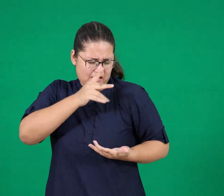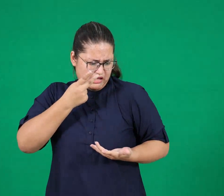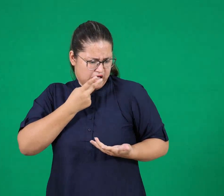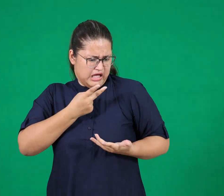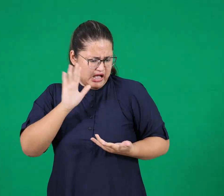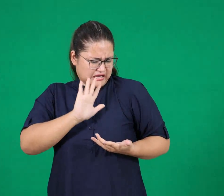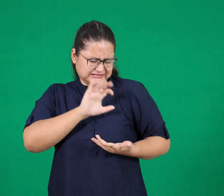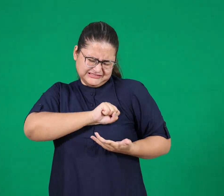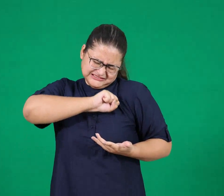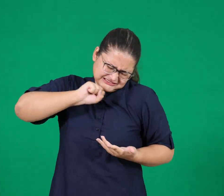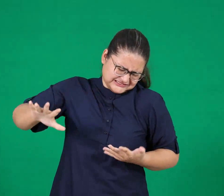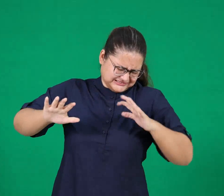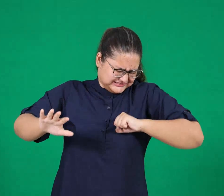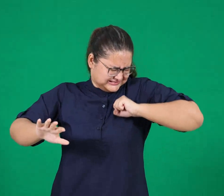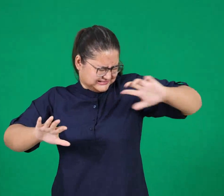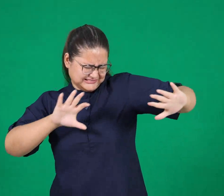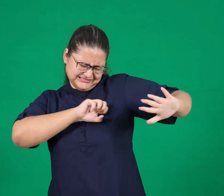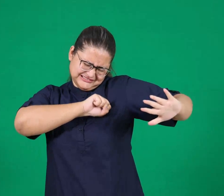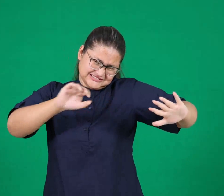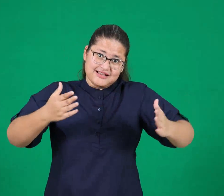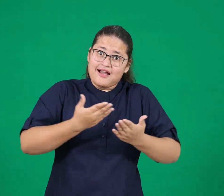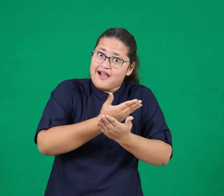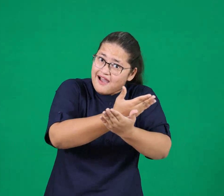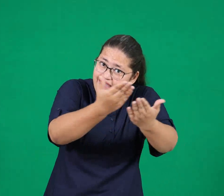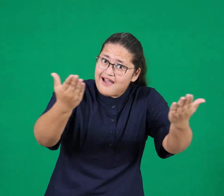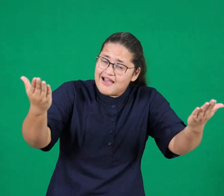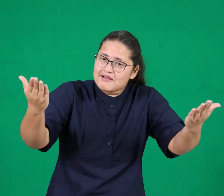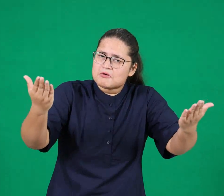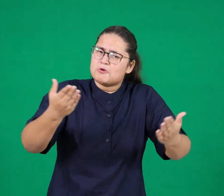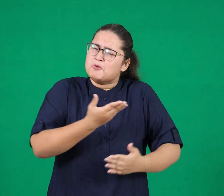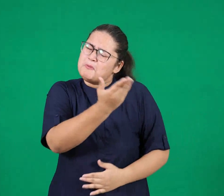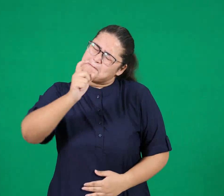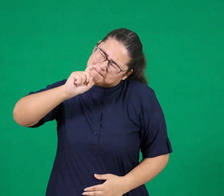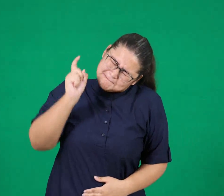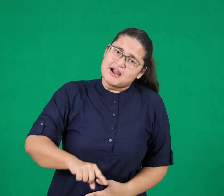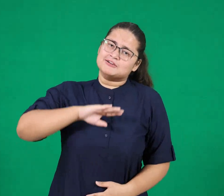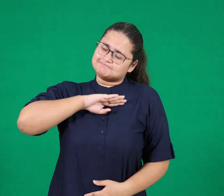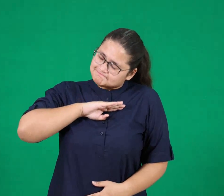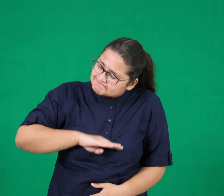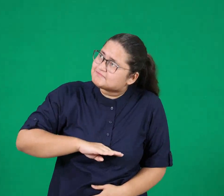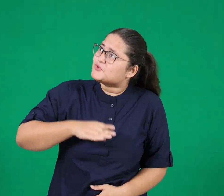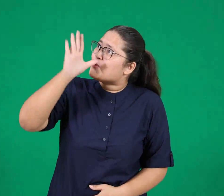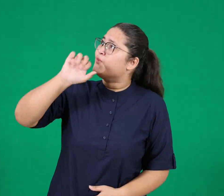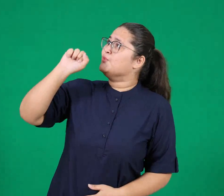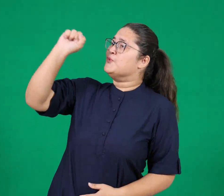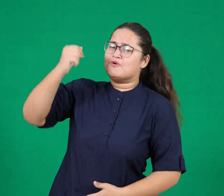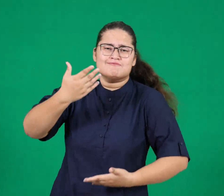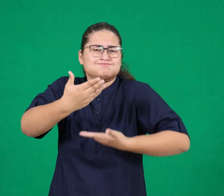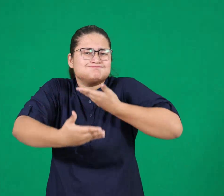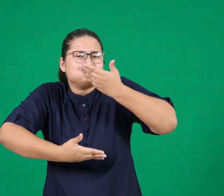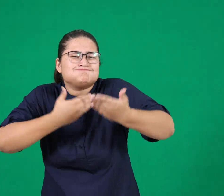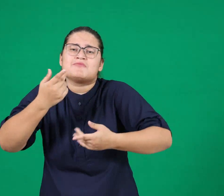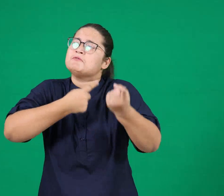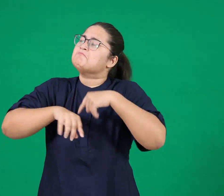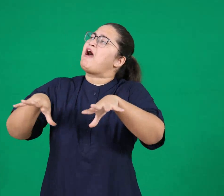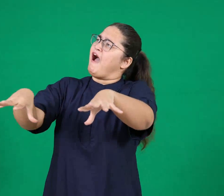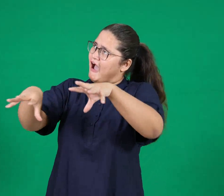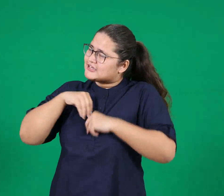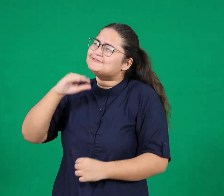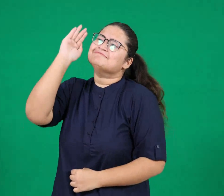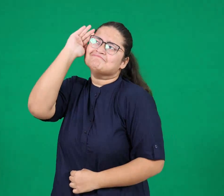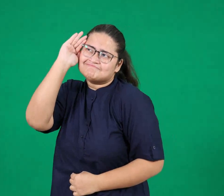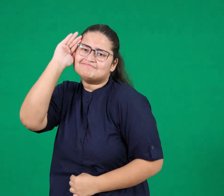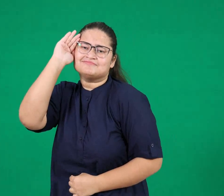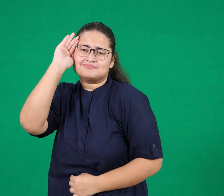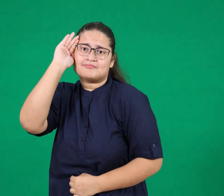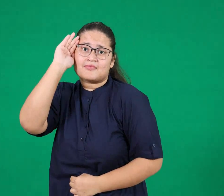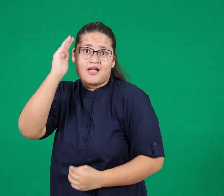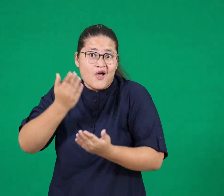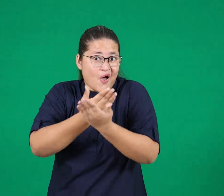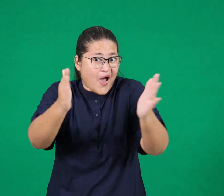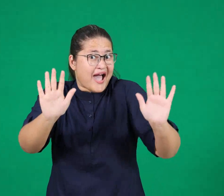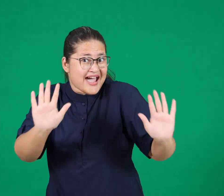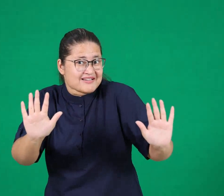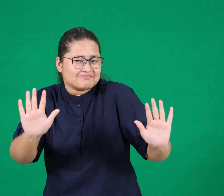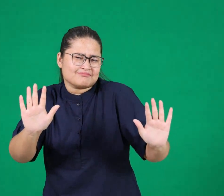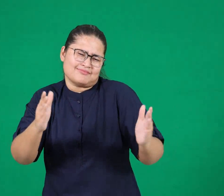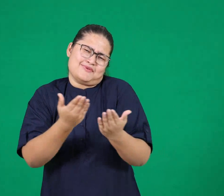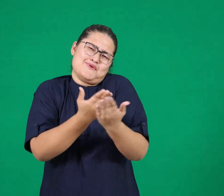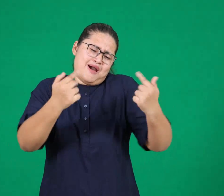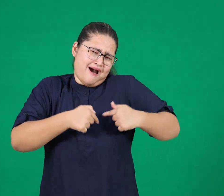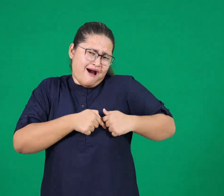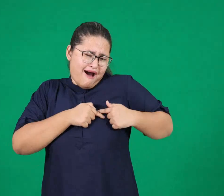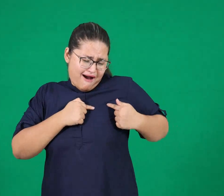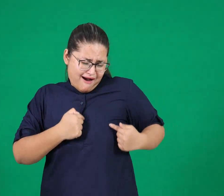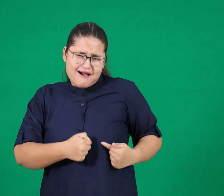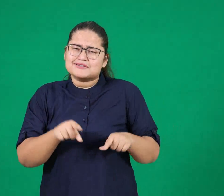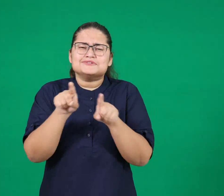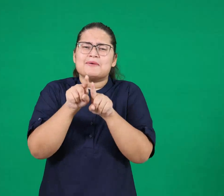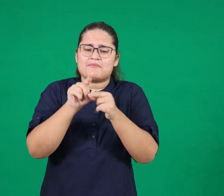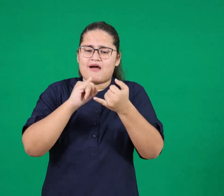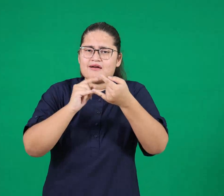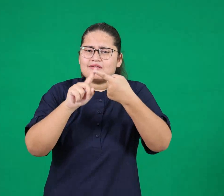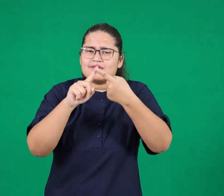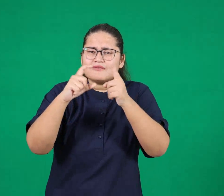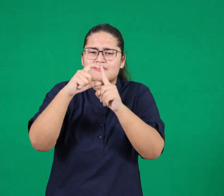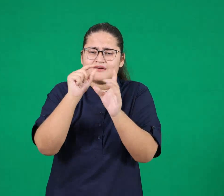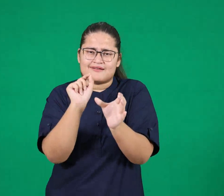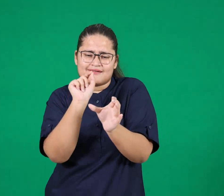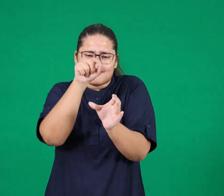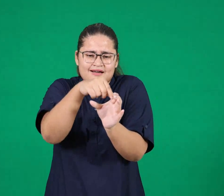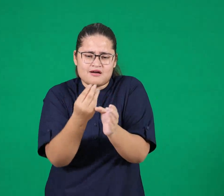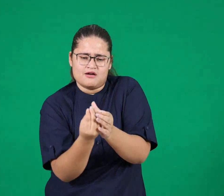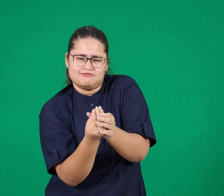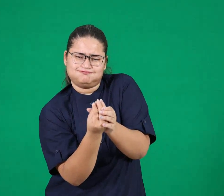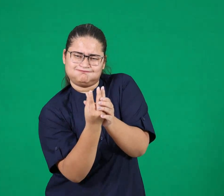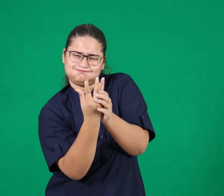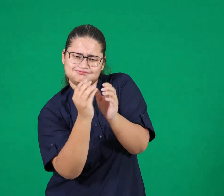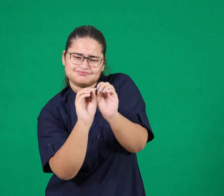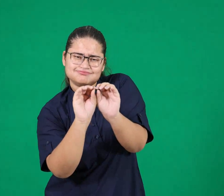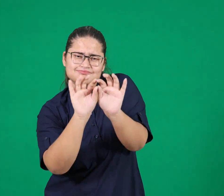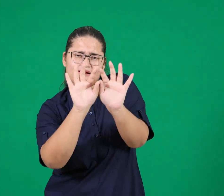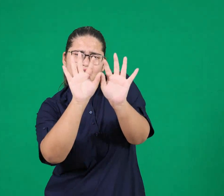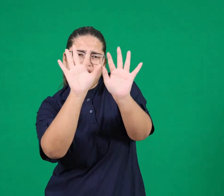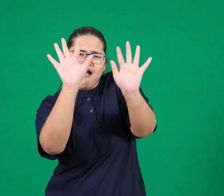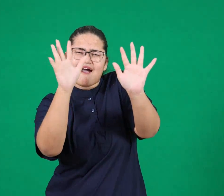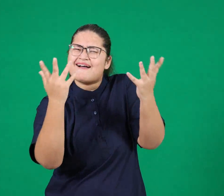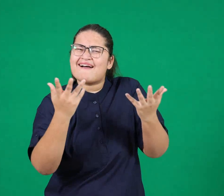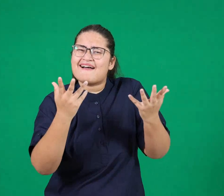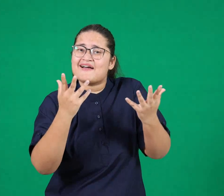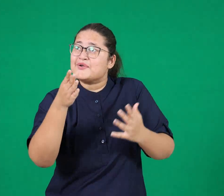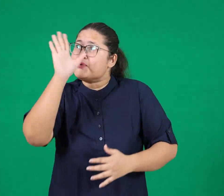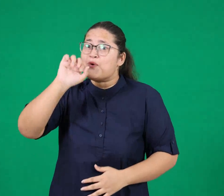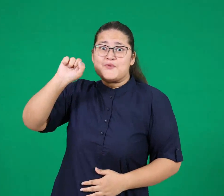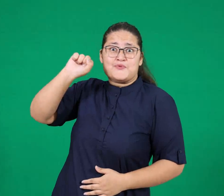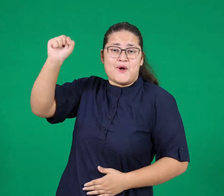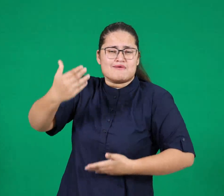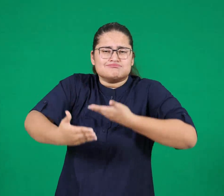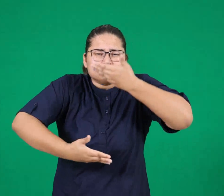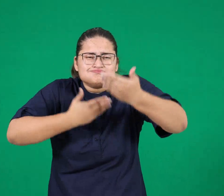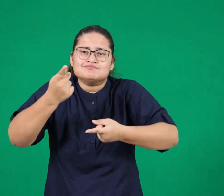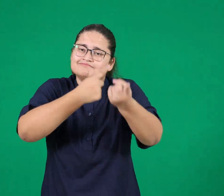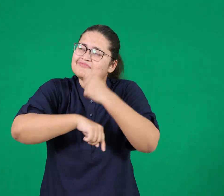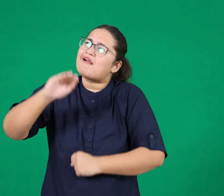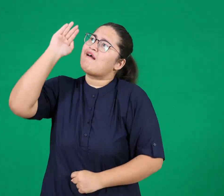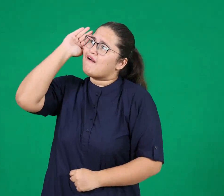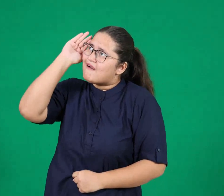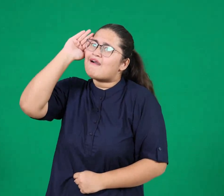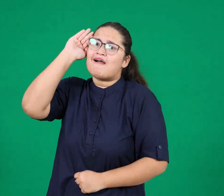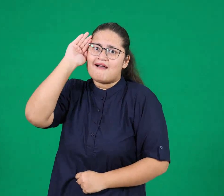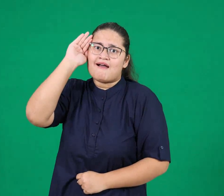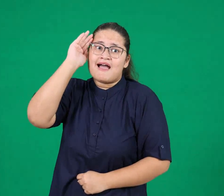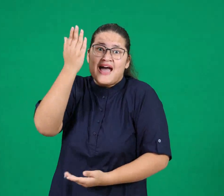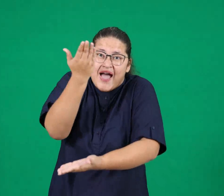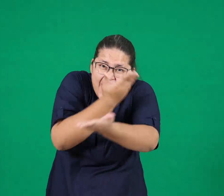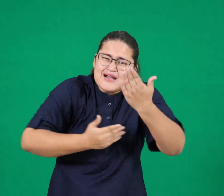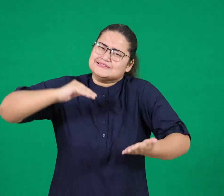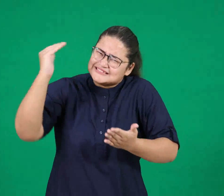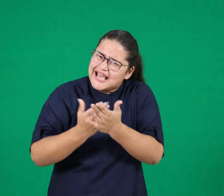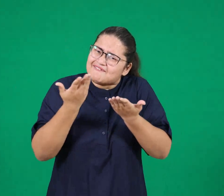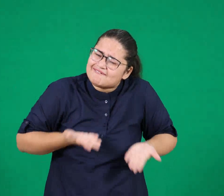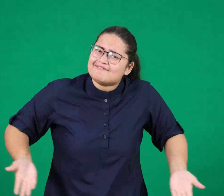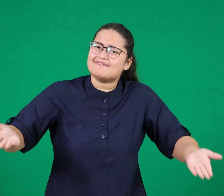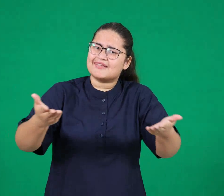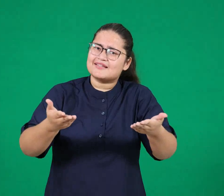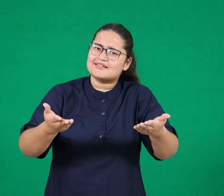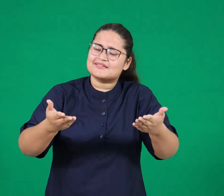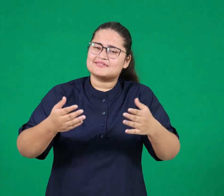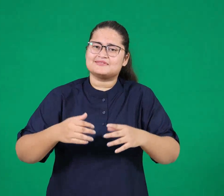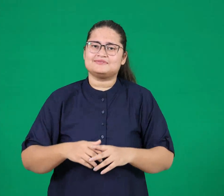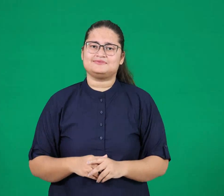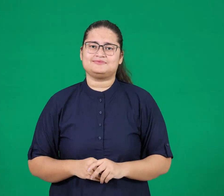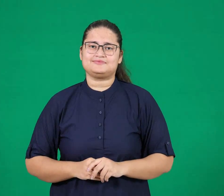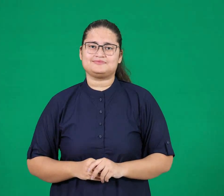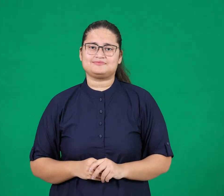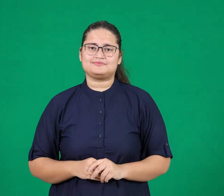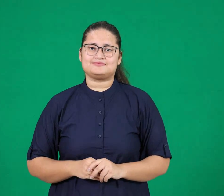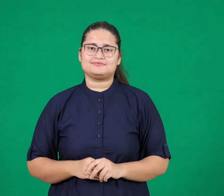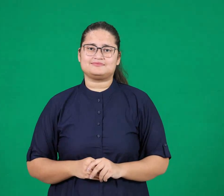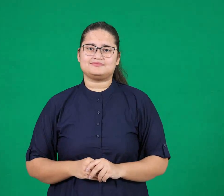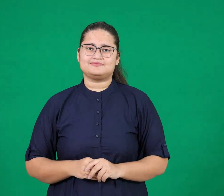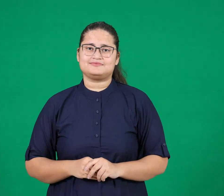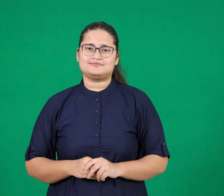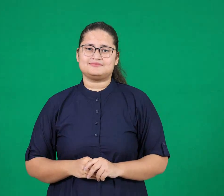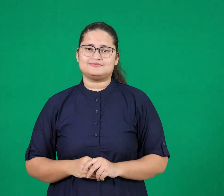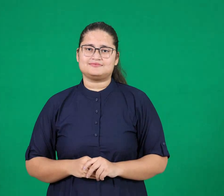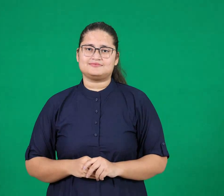Therefore, get rid of all moral filth and every expression of evil, and humbly accept the word planted in you, which can save your souls.